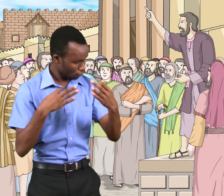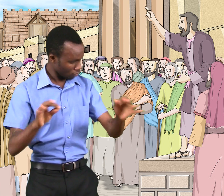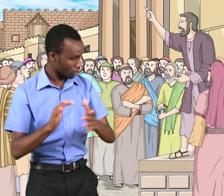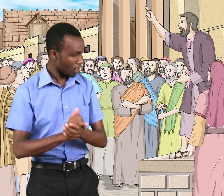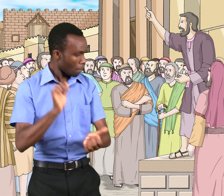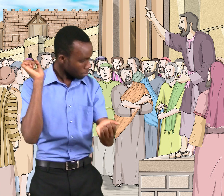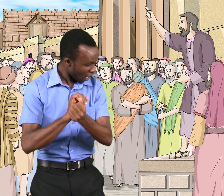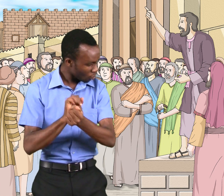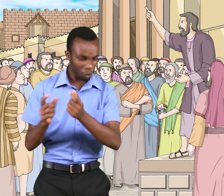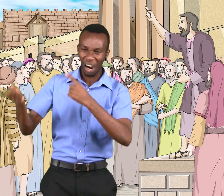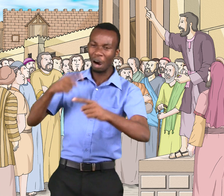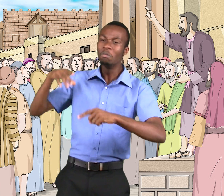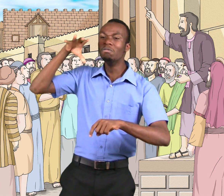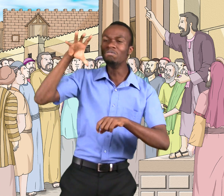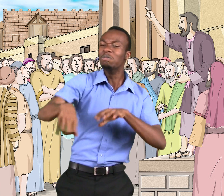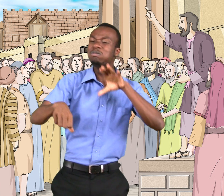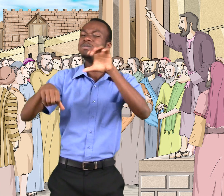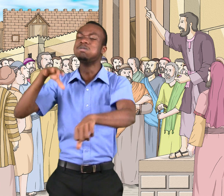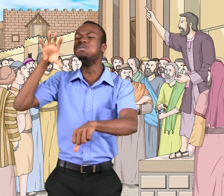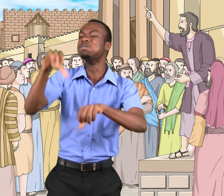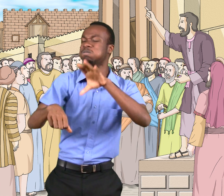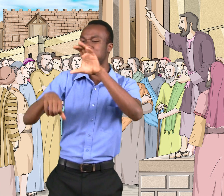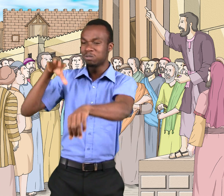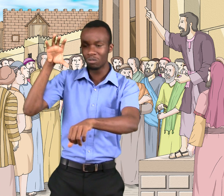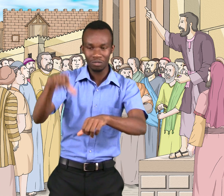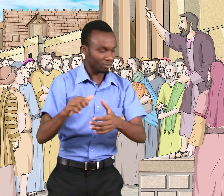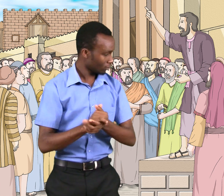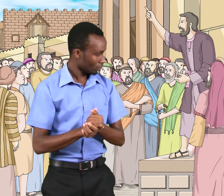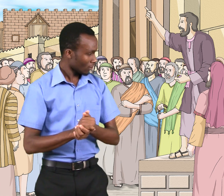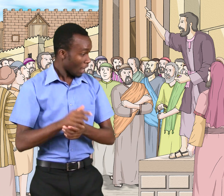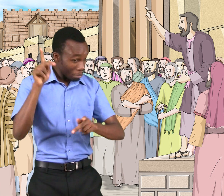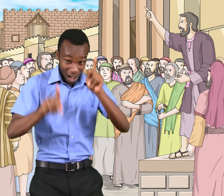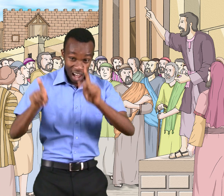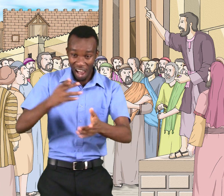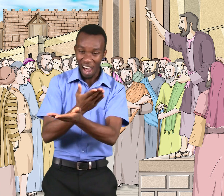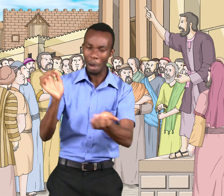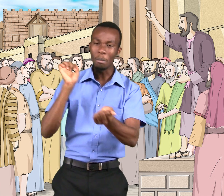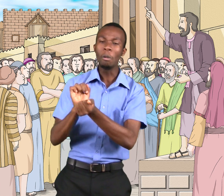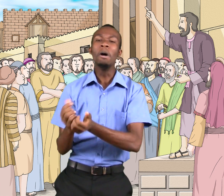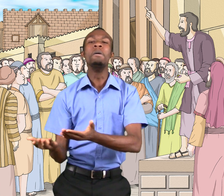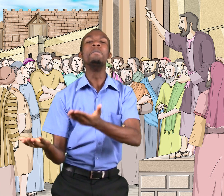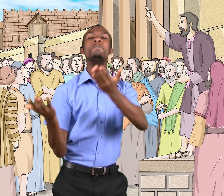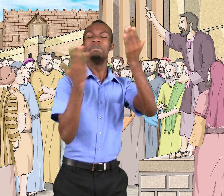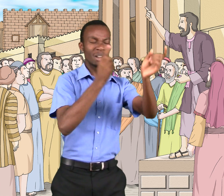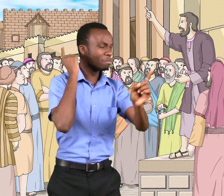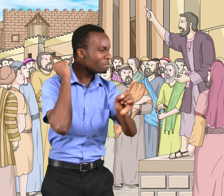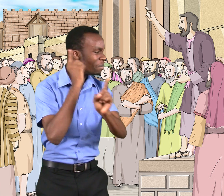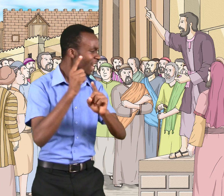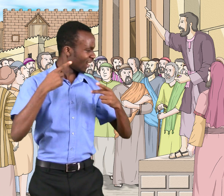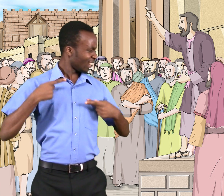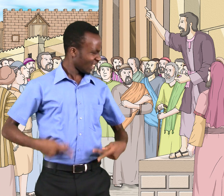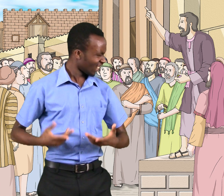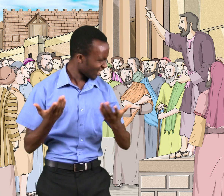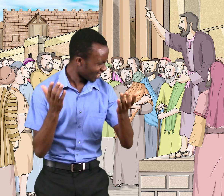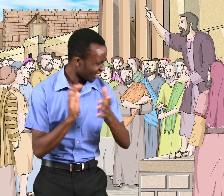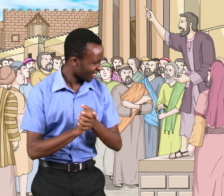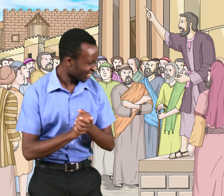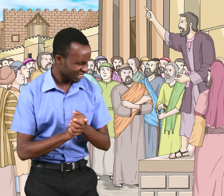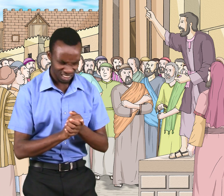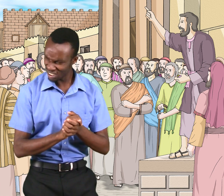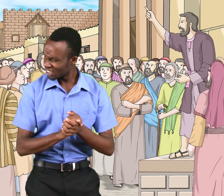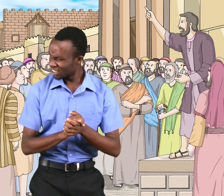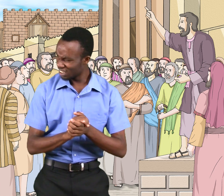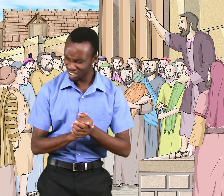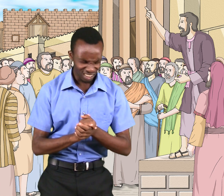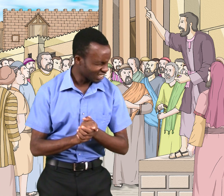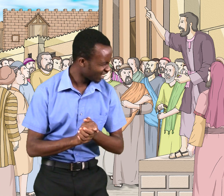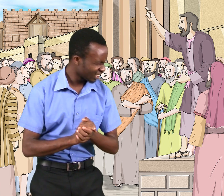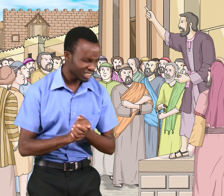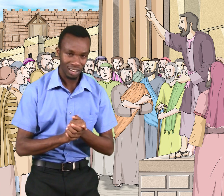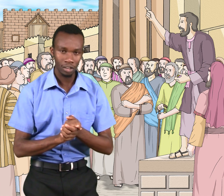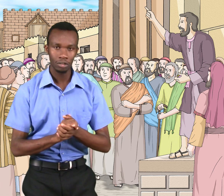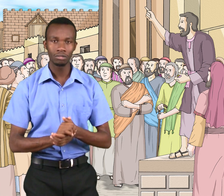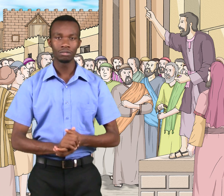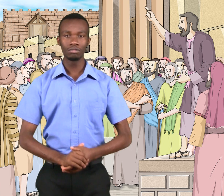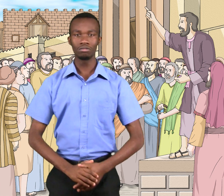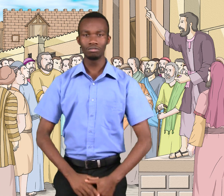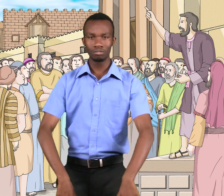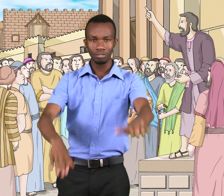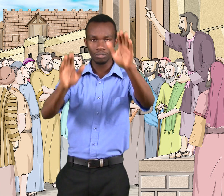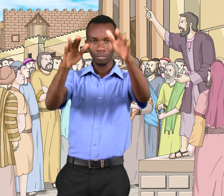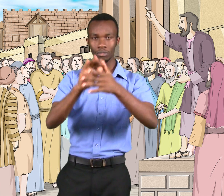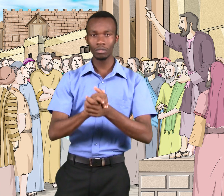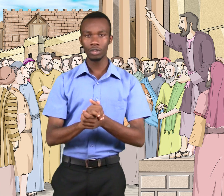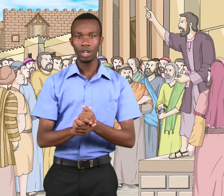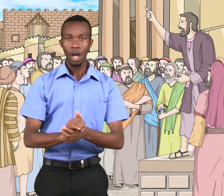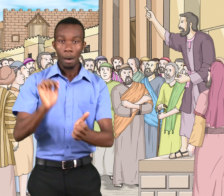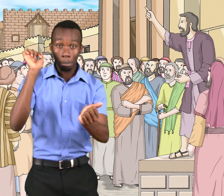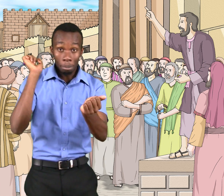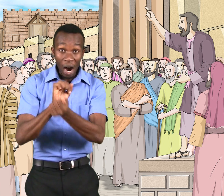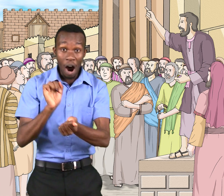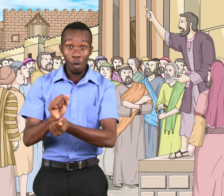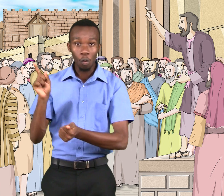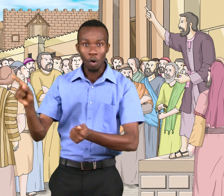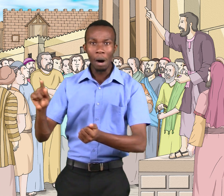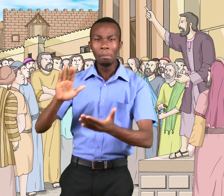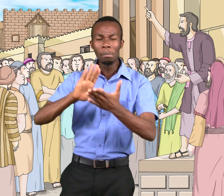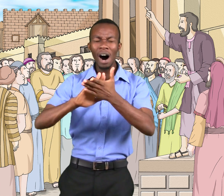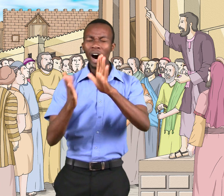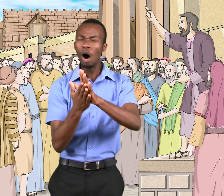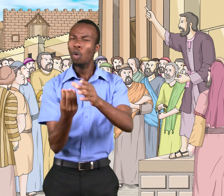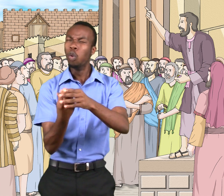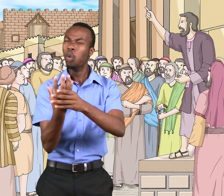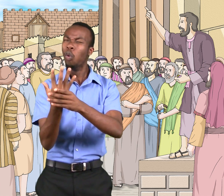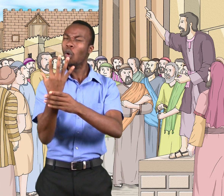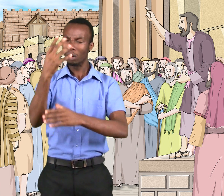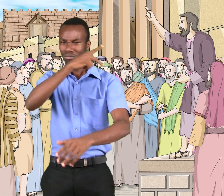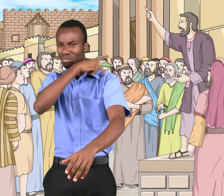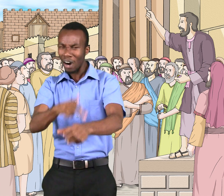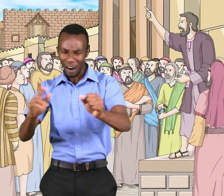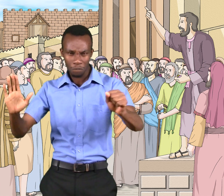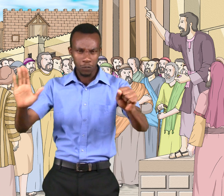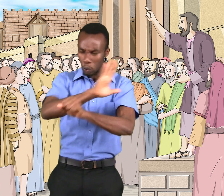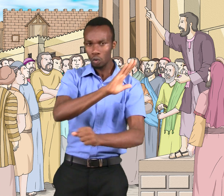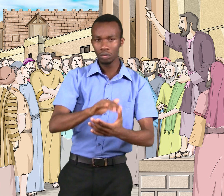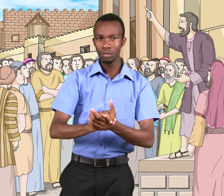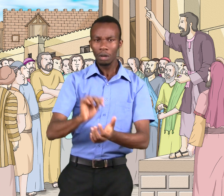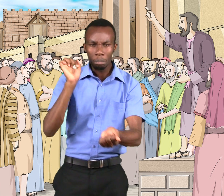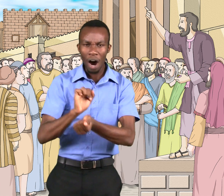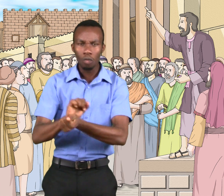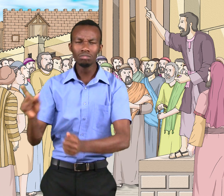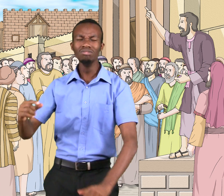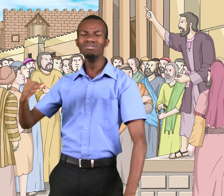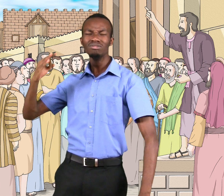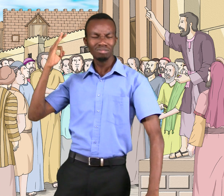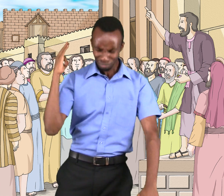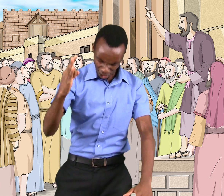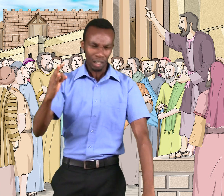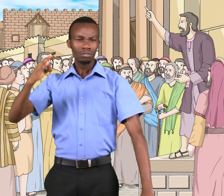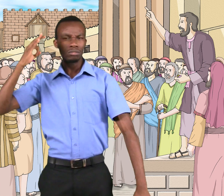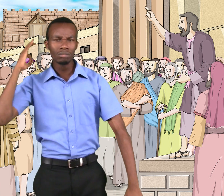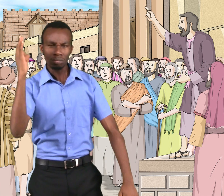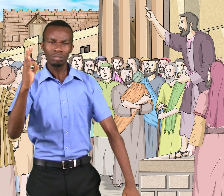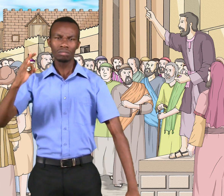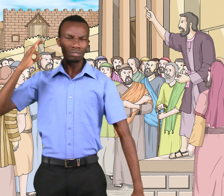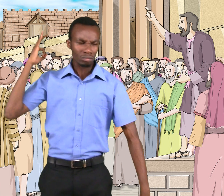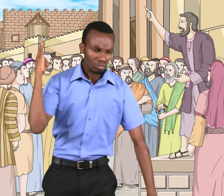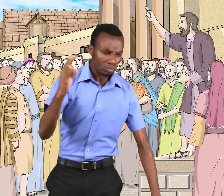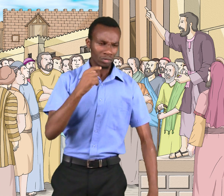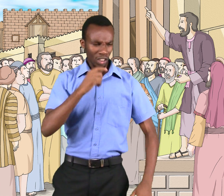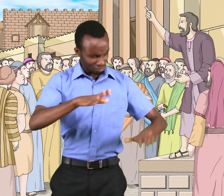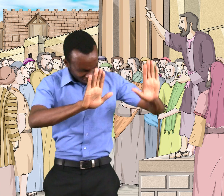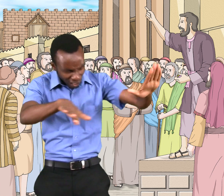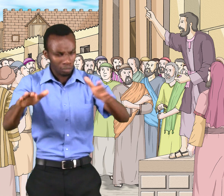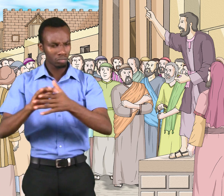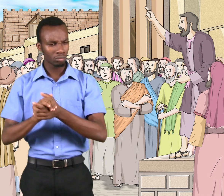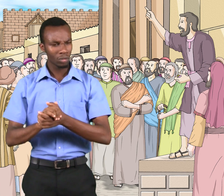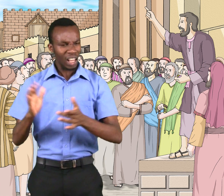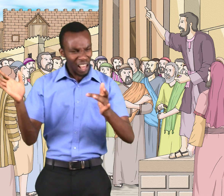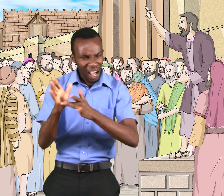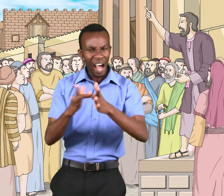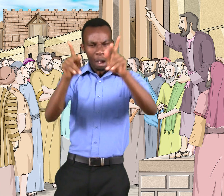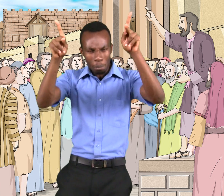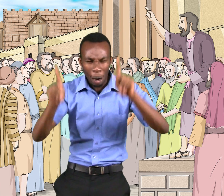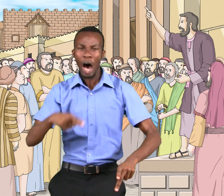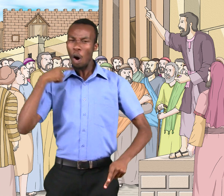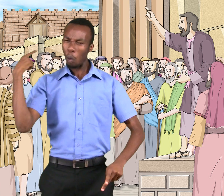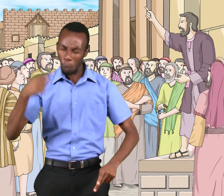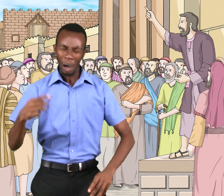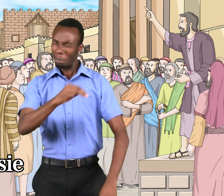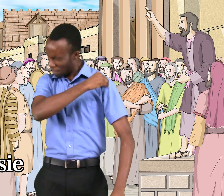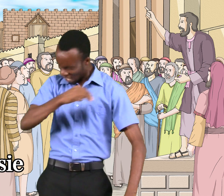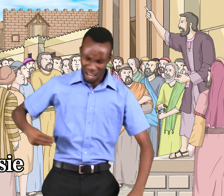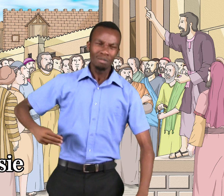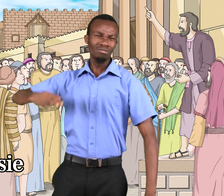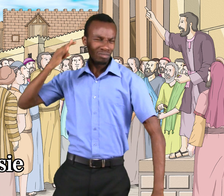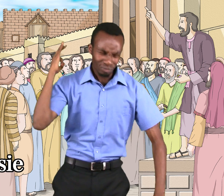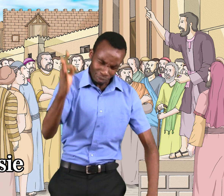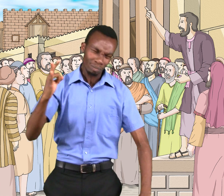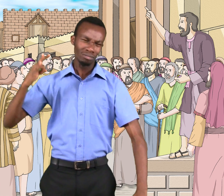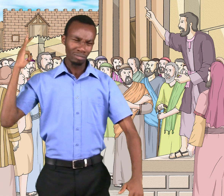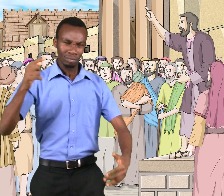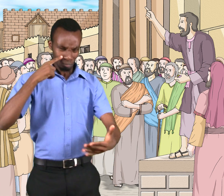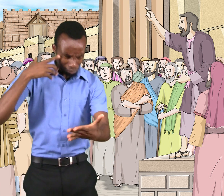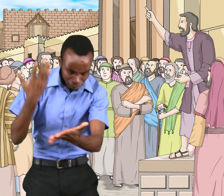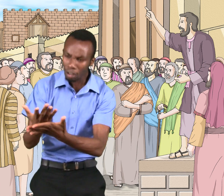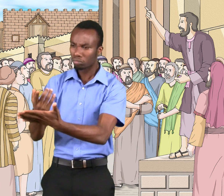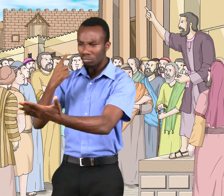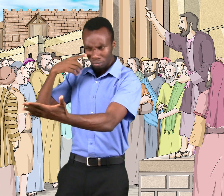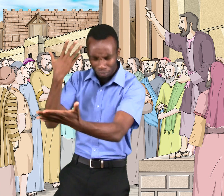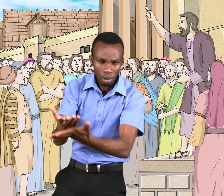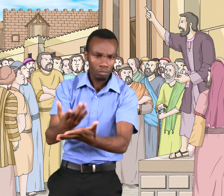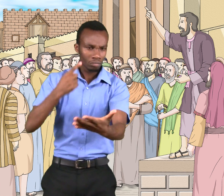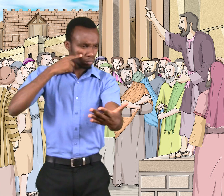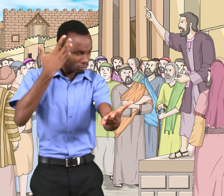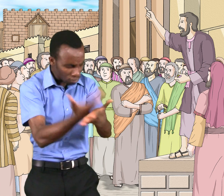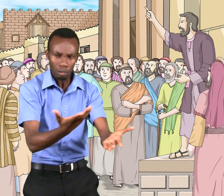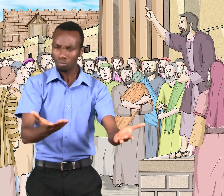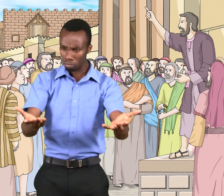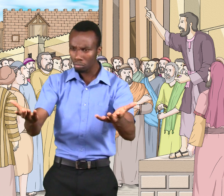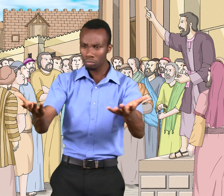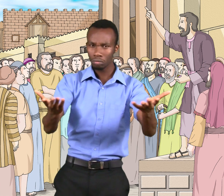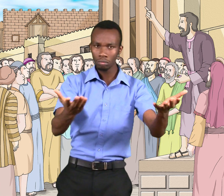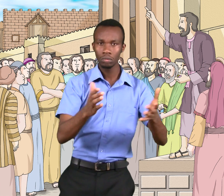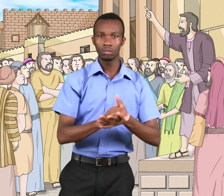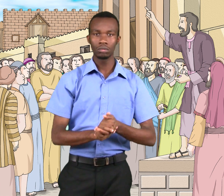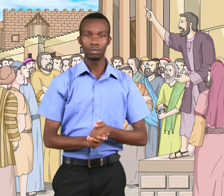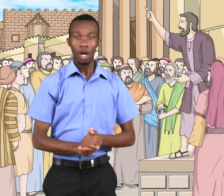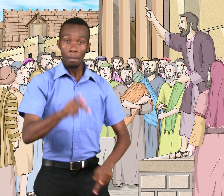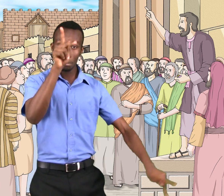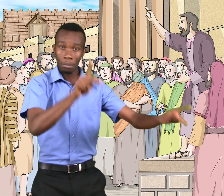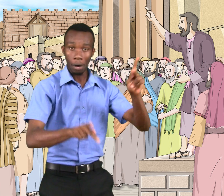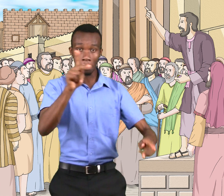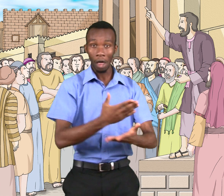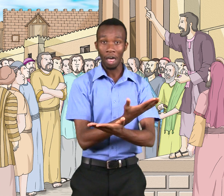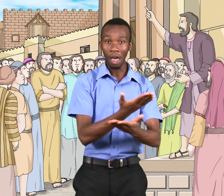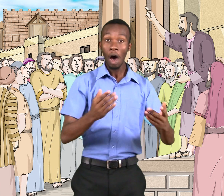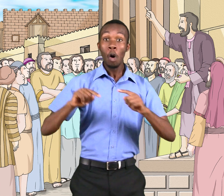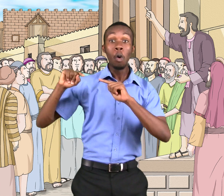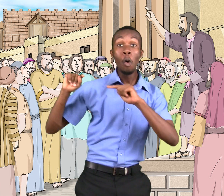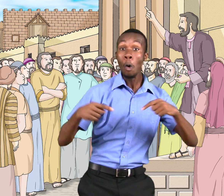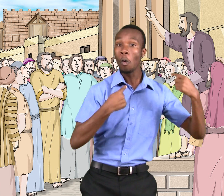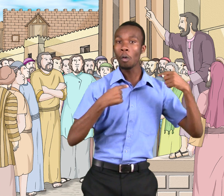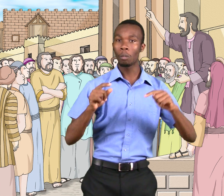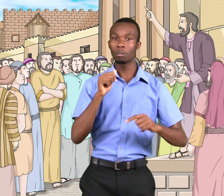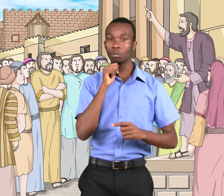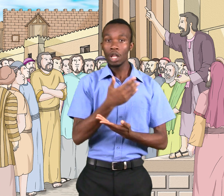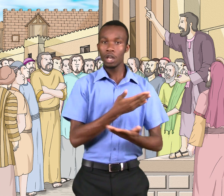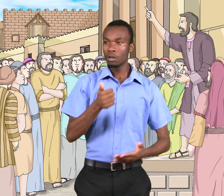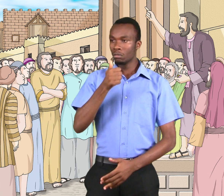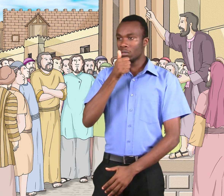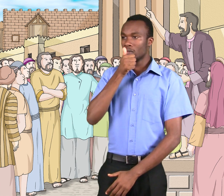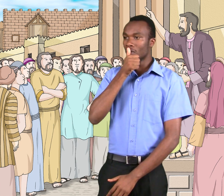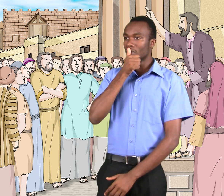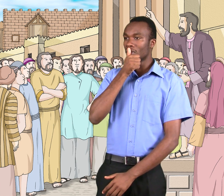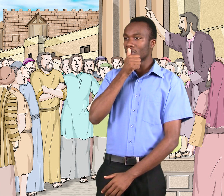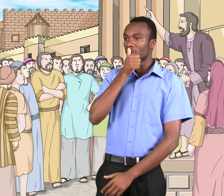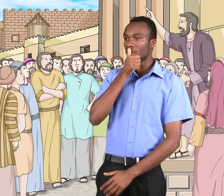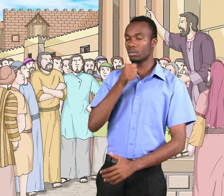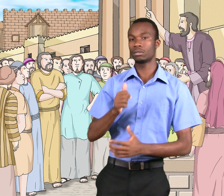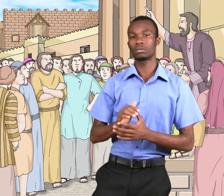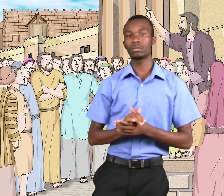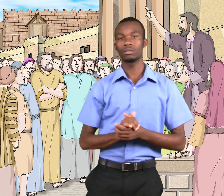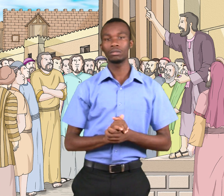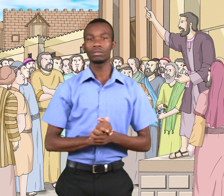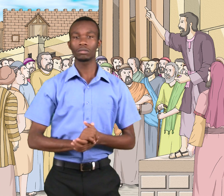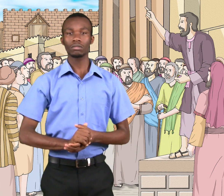But Saul was empowered all the more, and he confounded the Jews living in Damascus by proving that Jesus is the Christ.